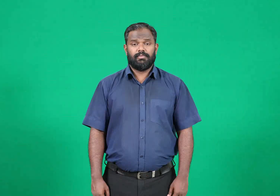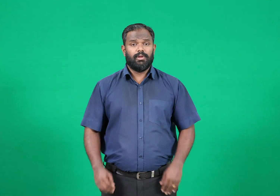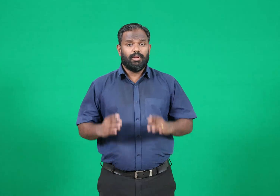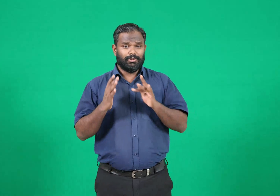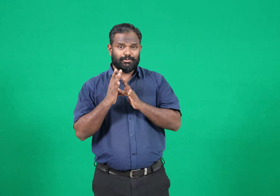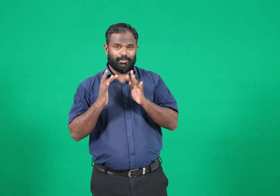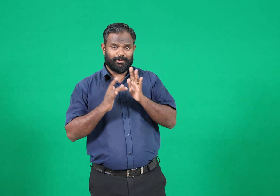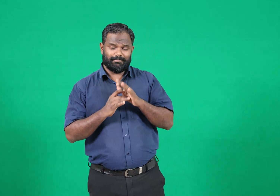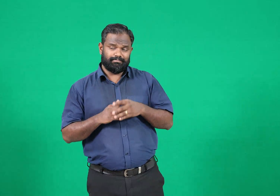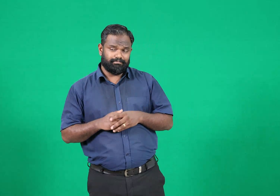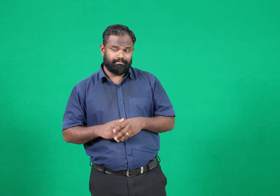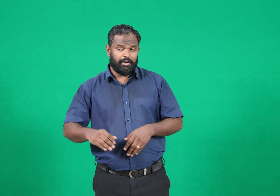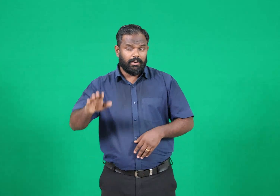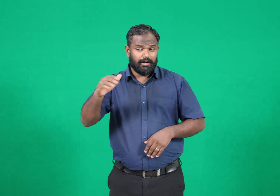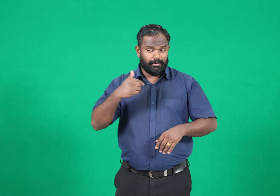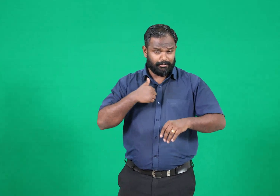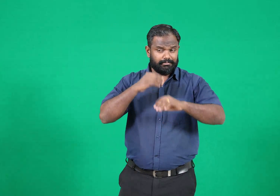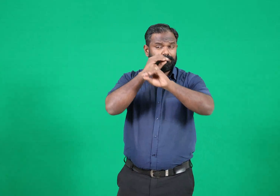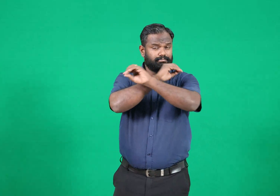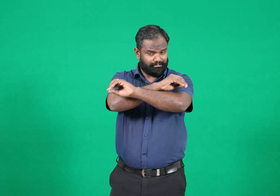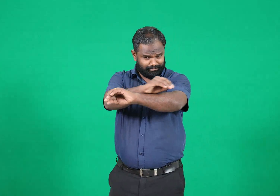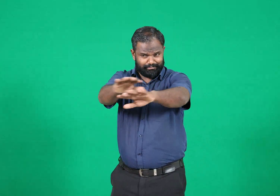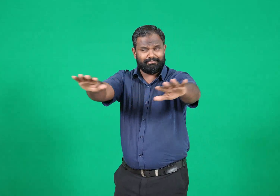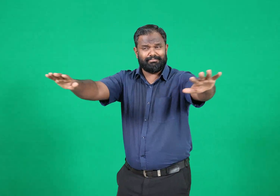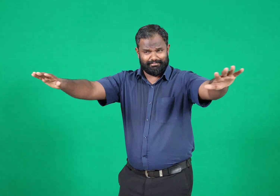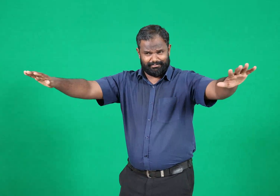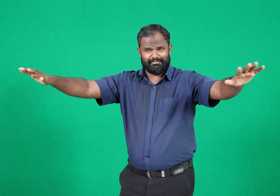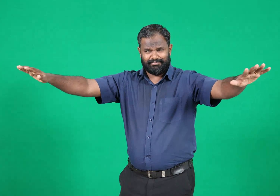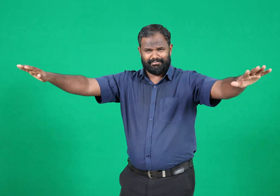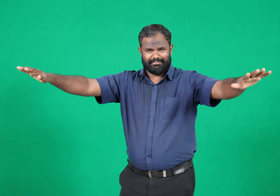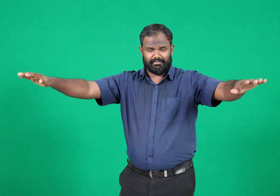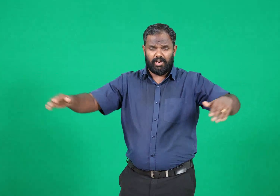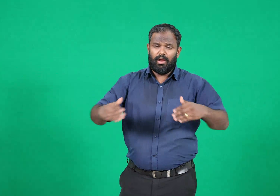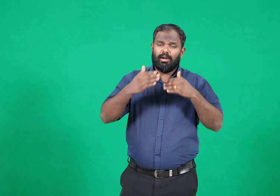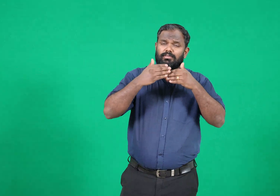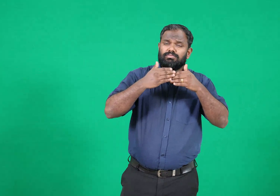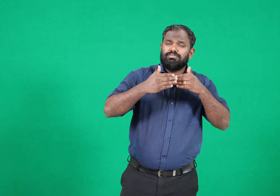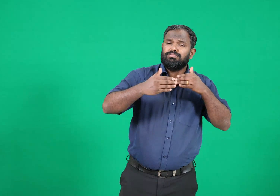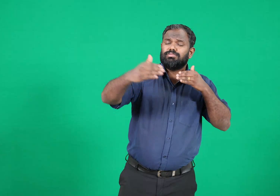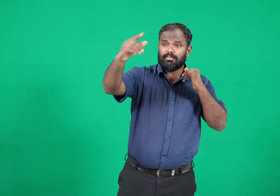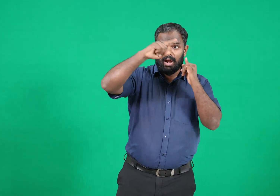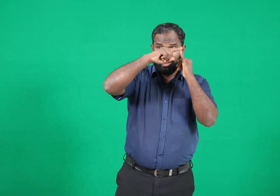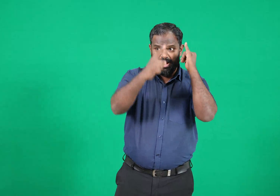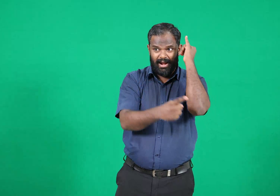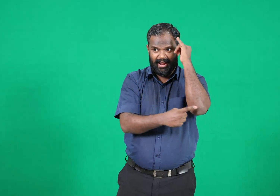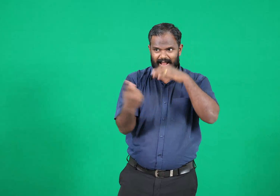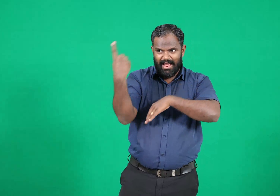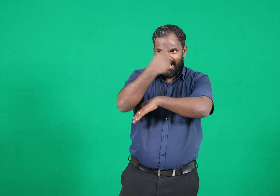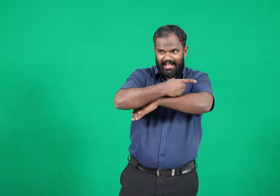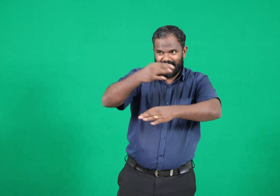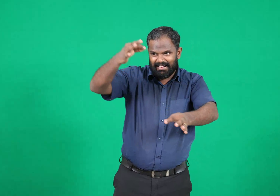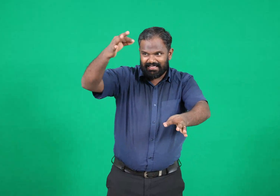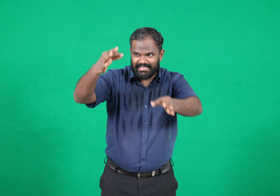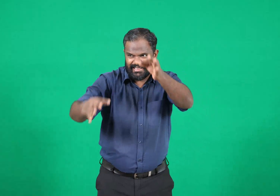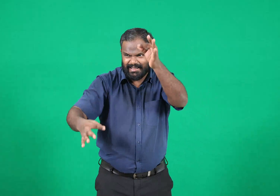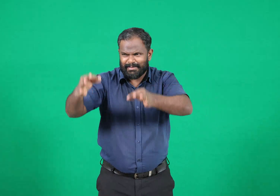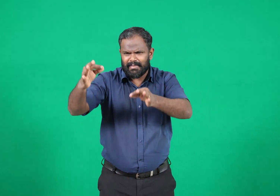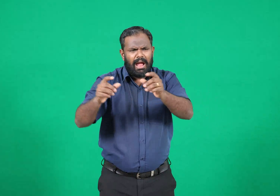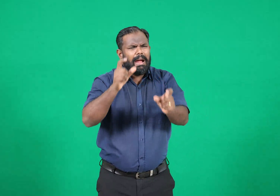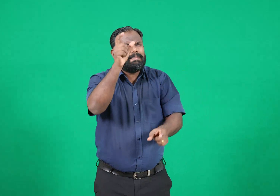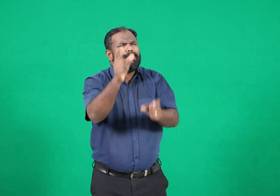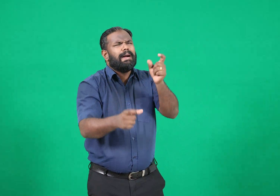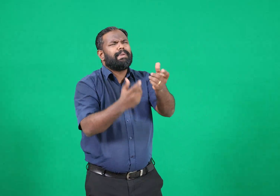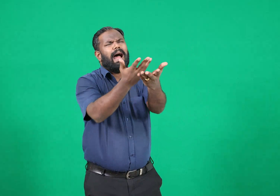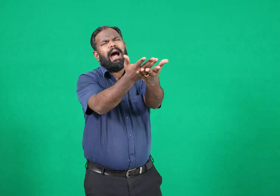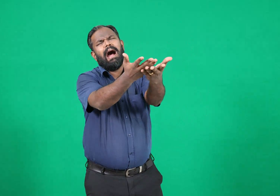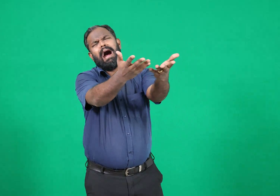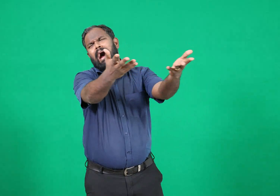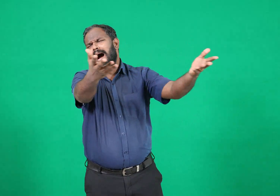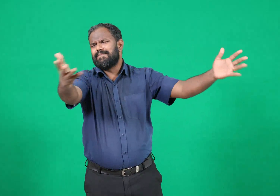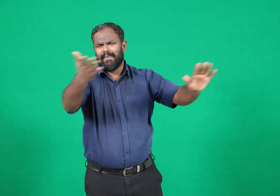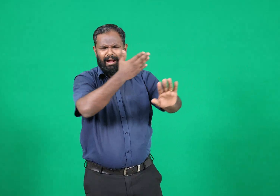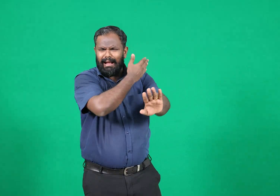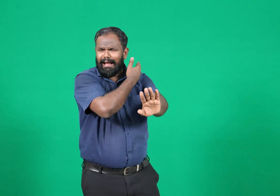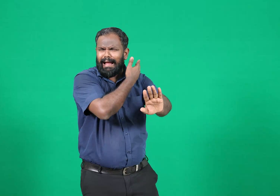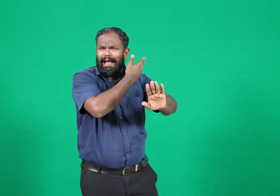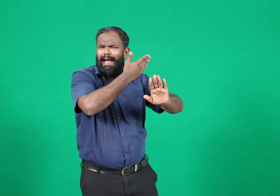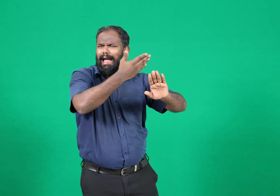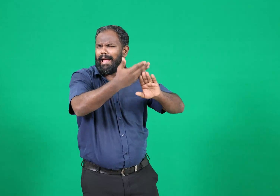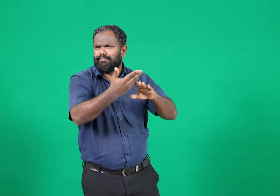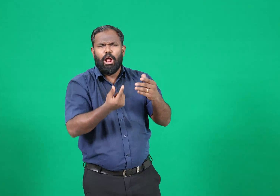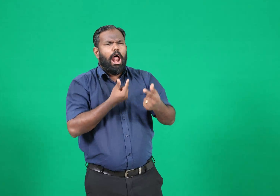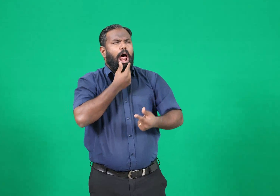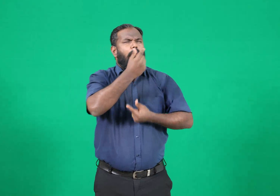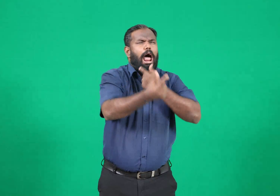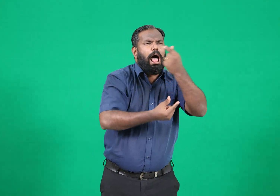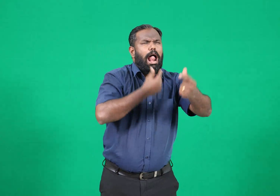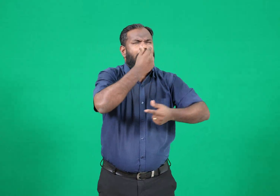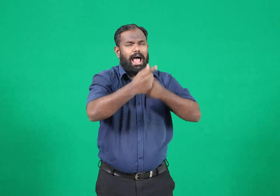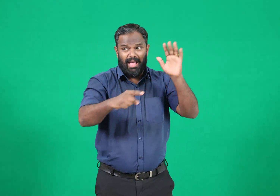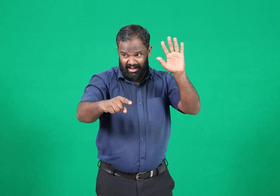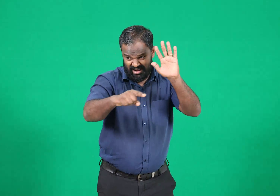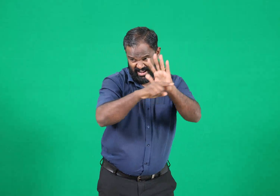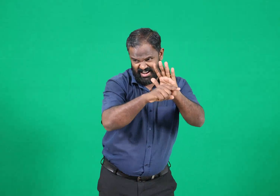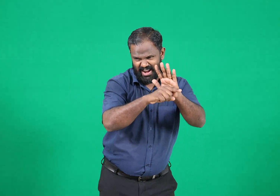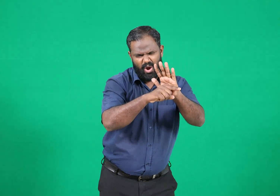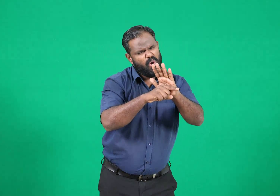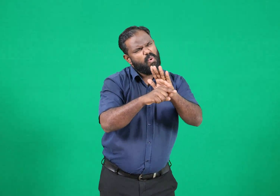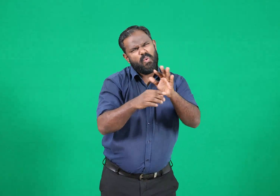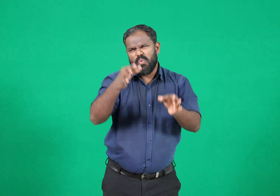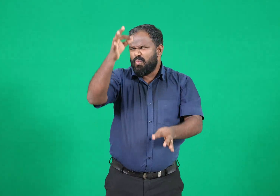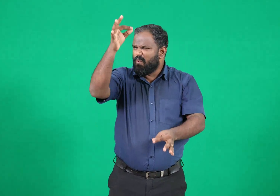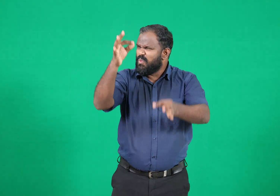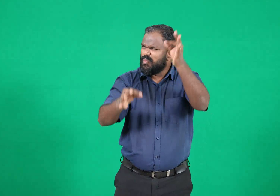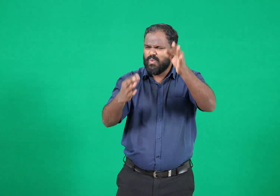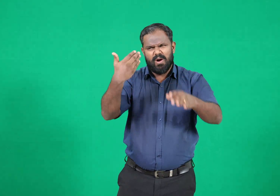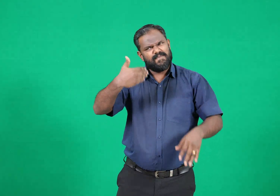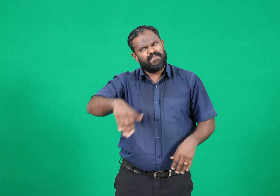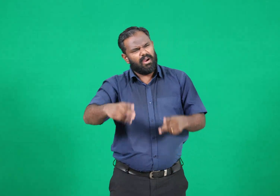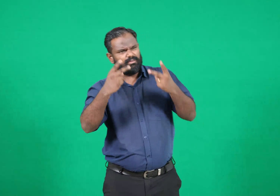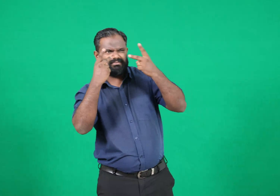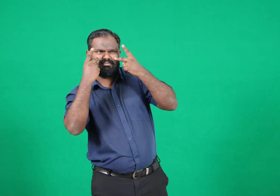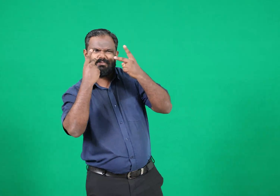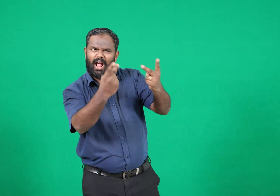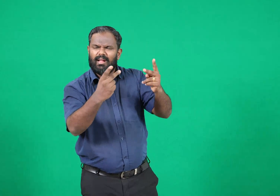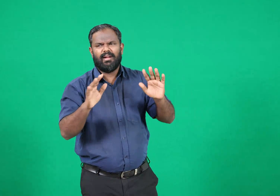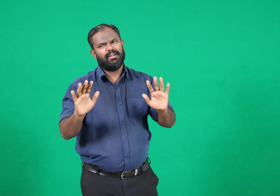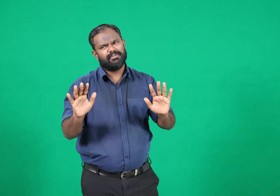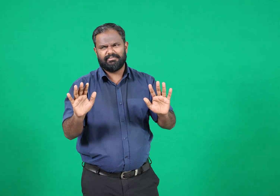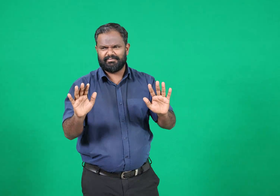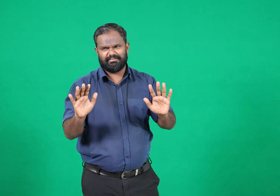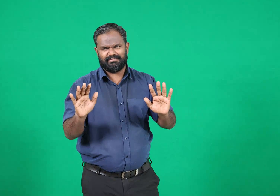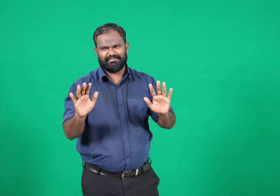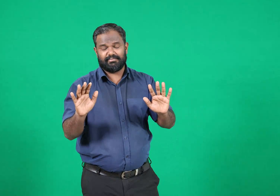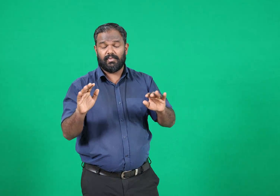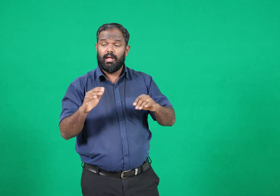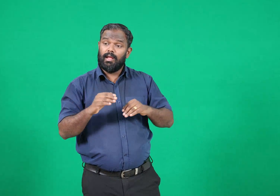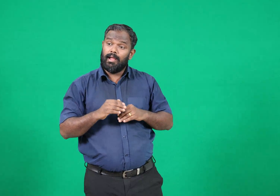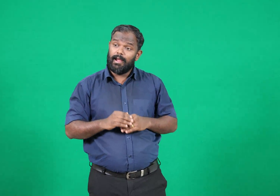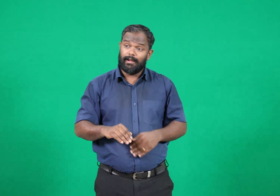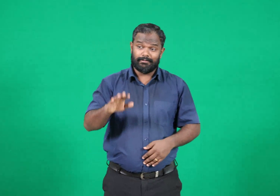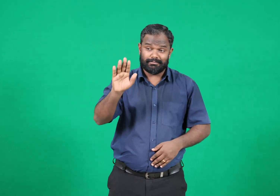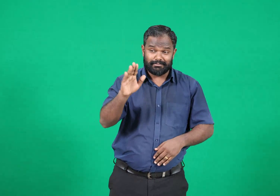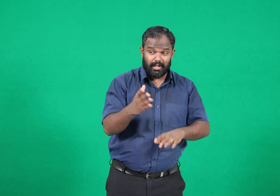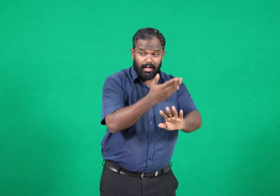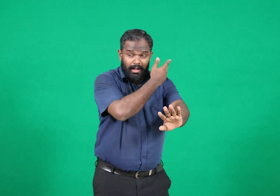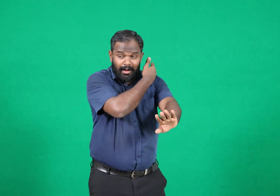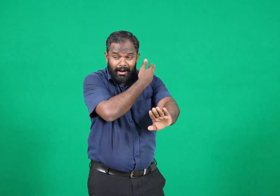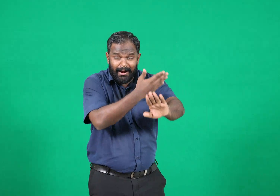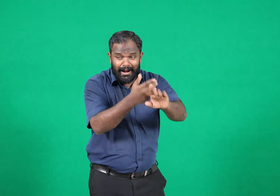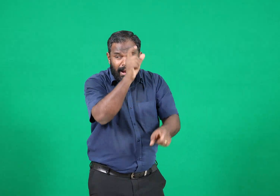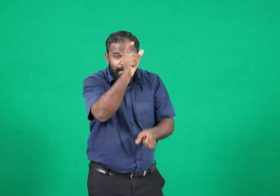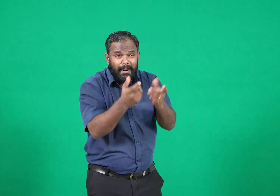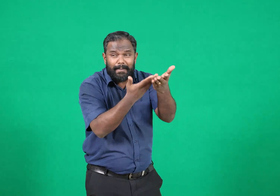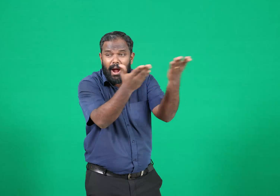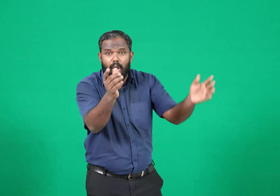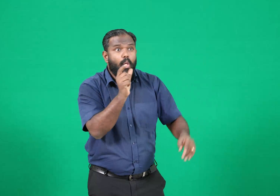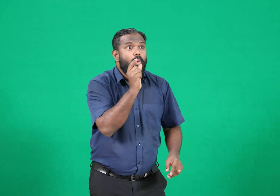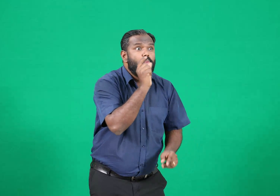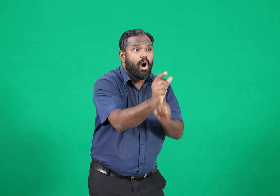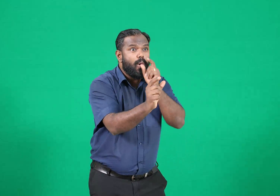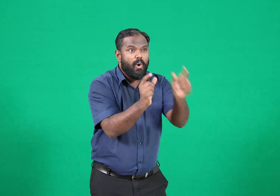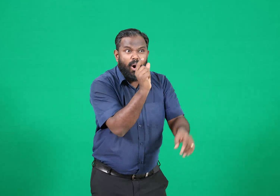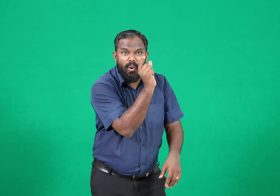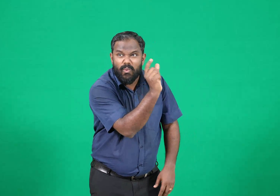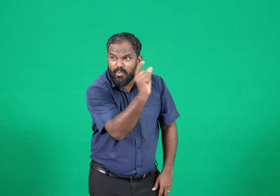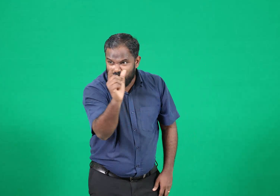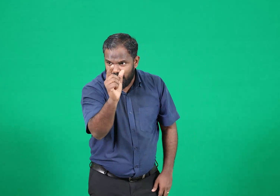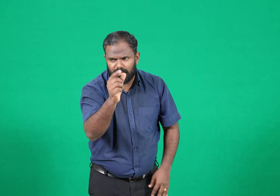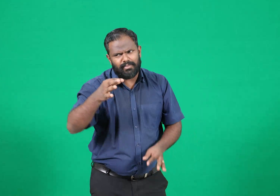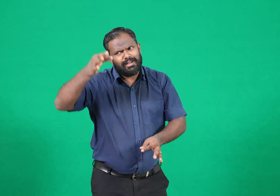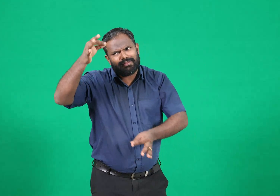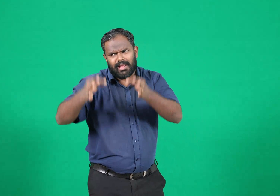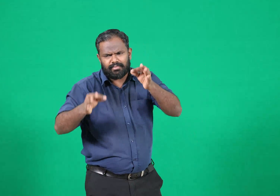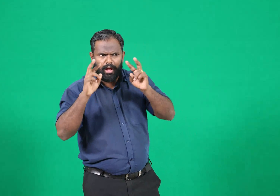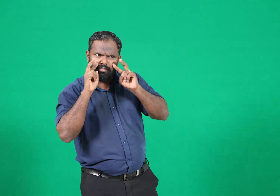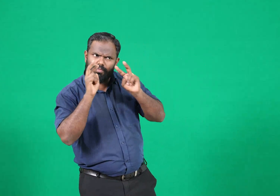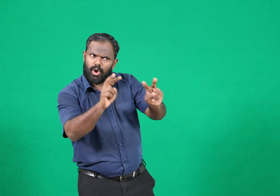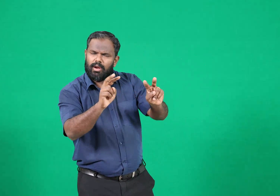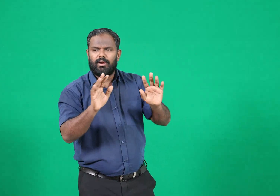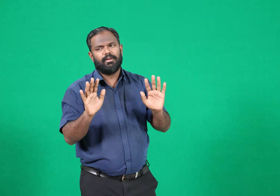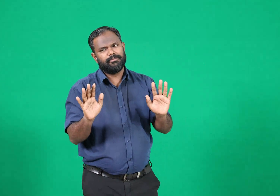But I tell you that men will give an account on the day of judgment for every careless word they have spoken.